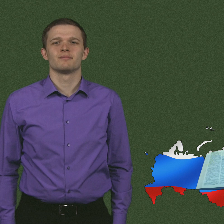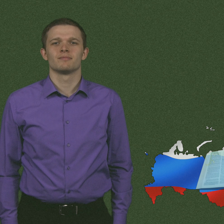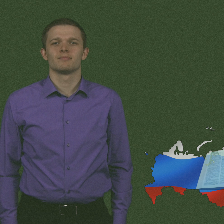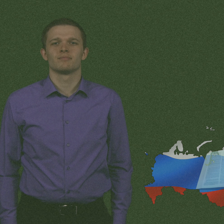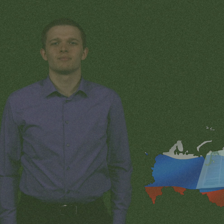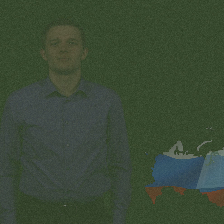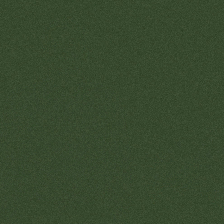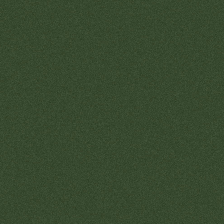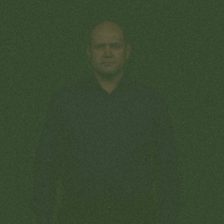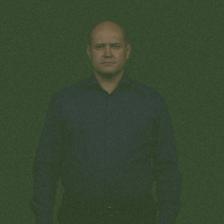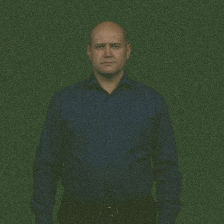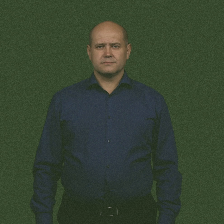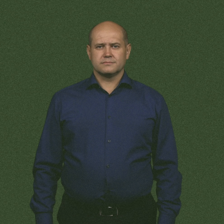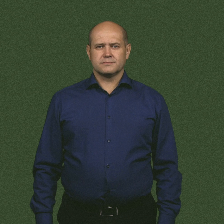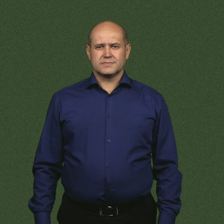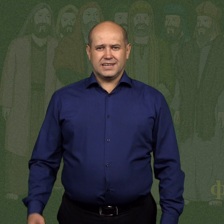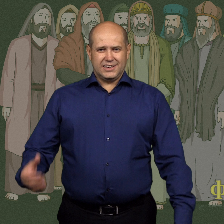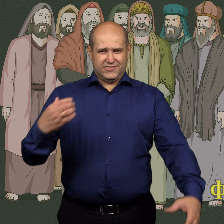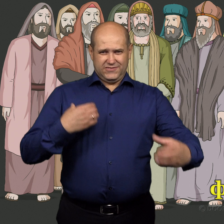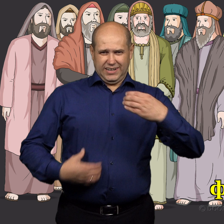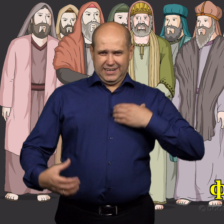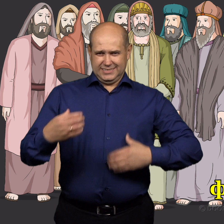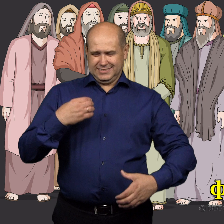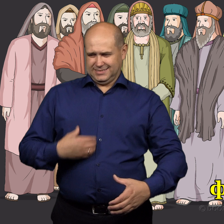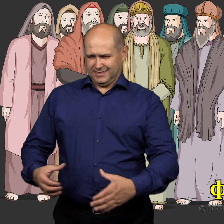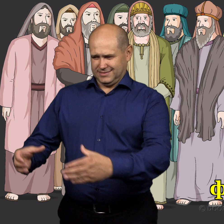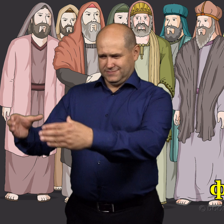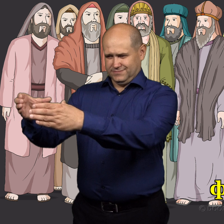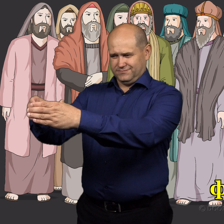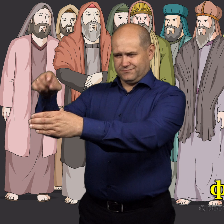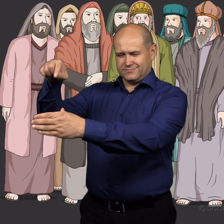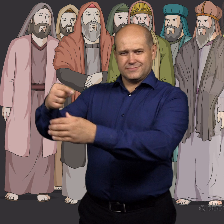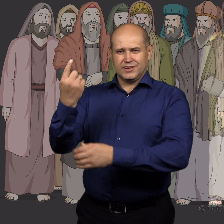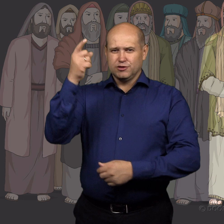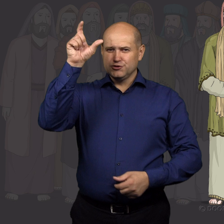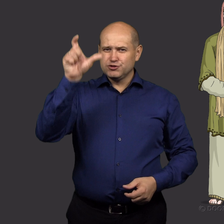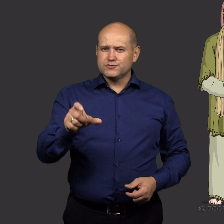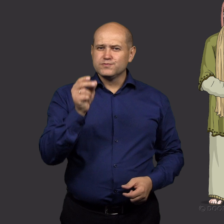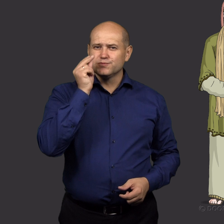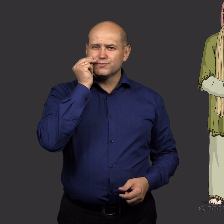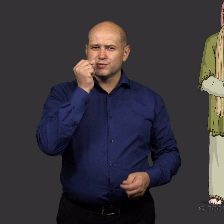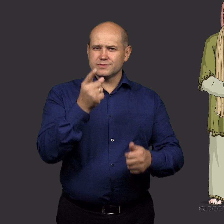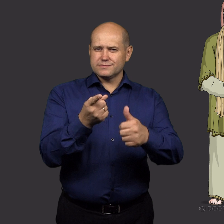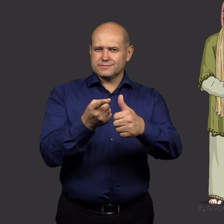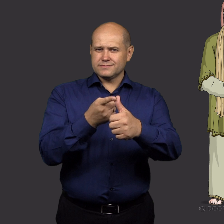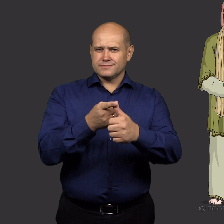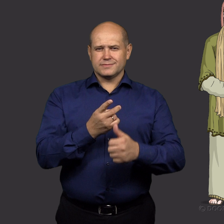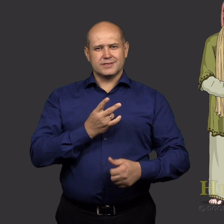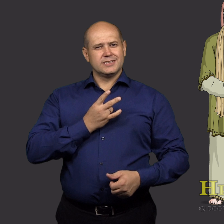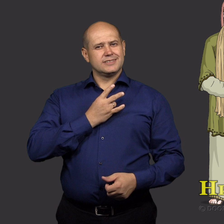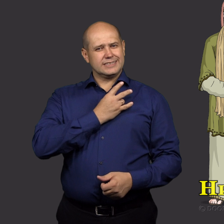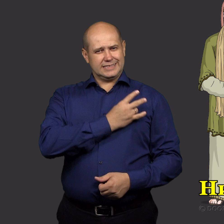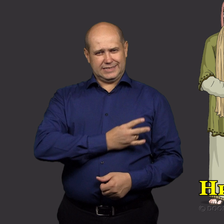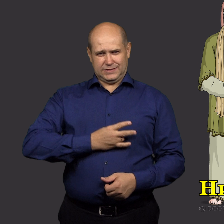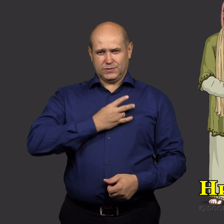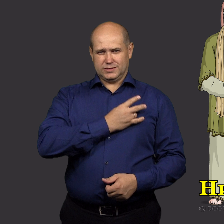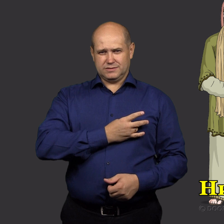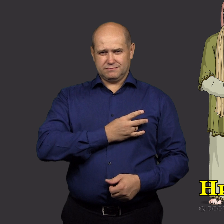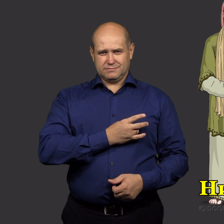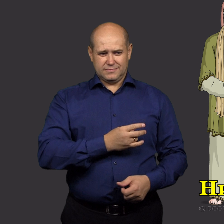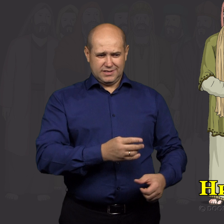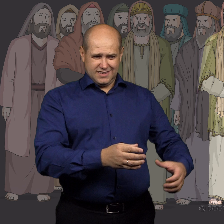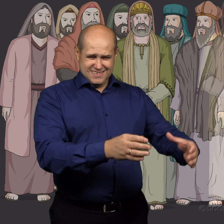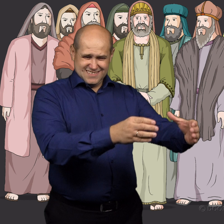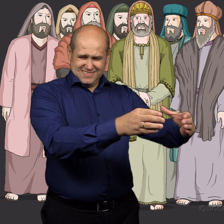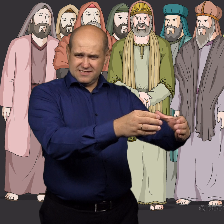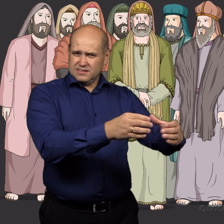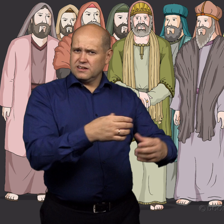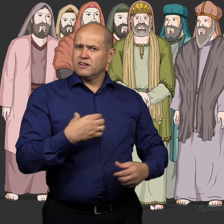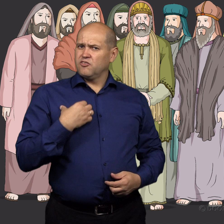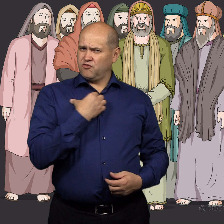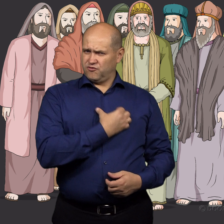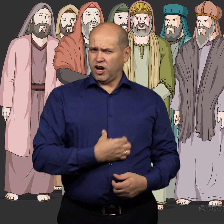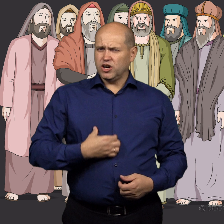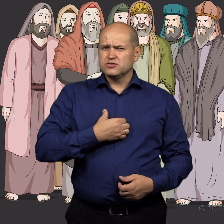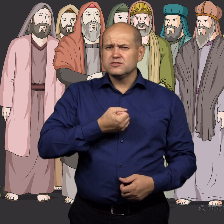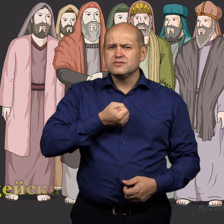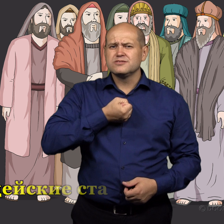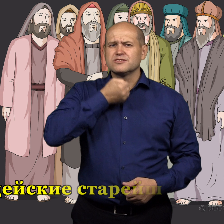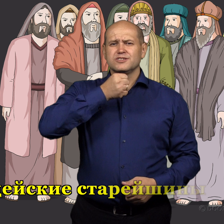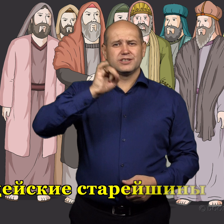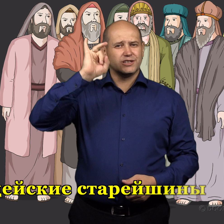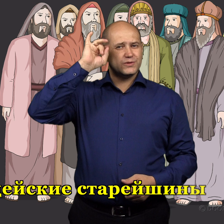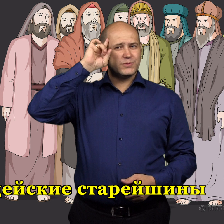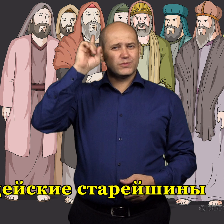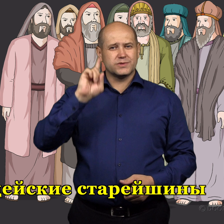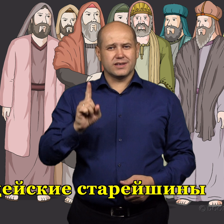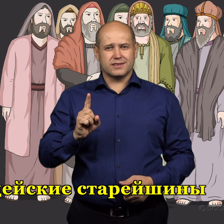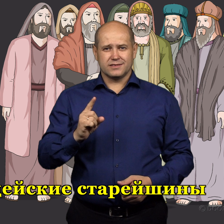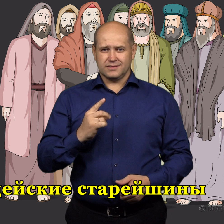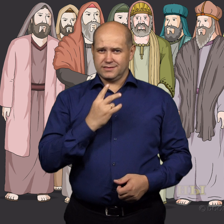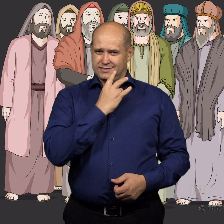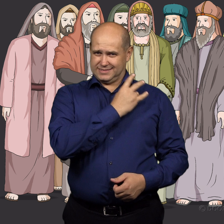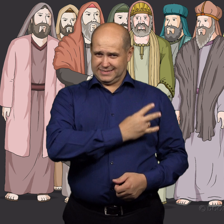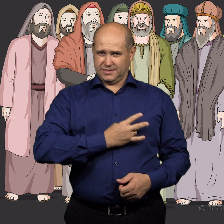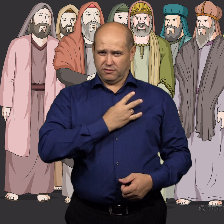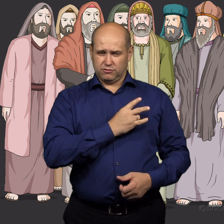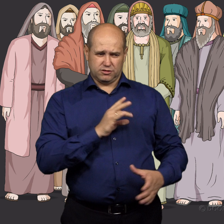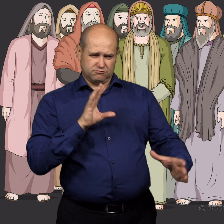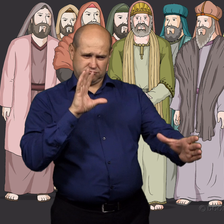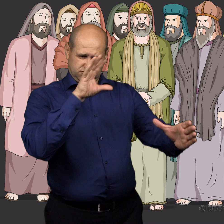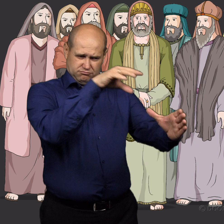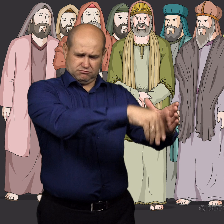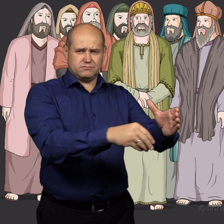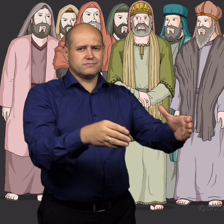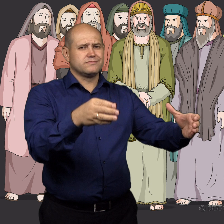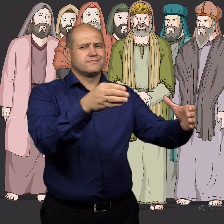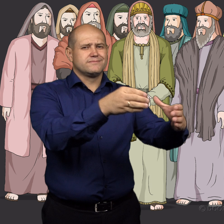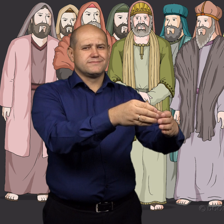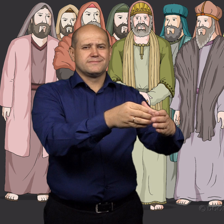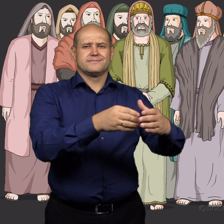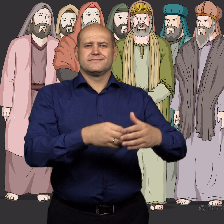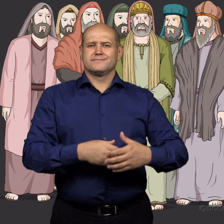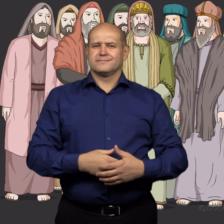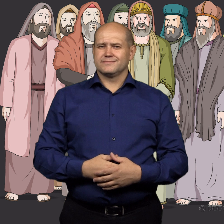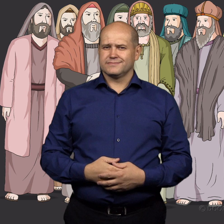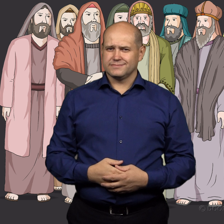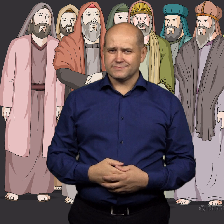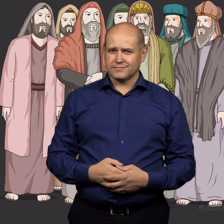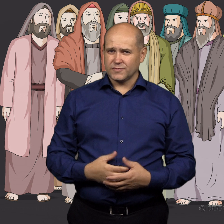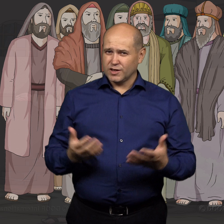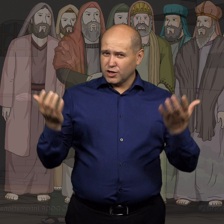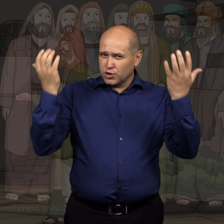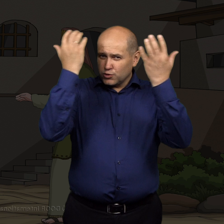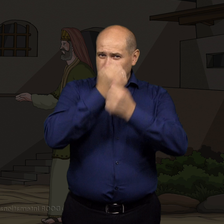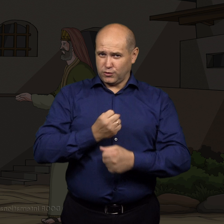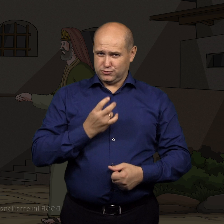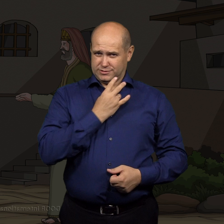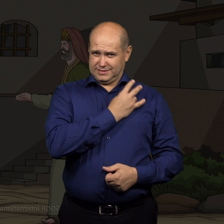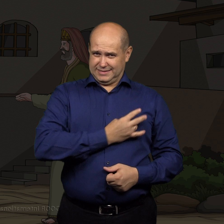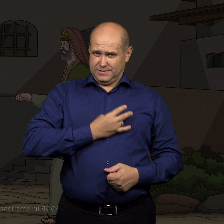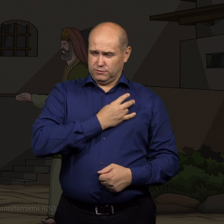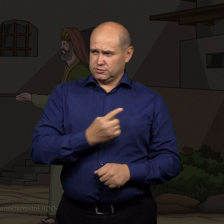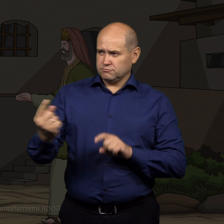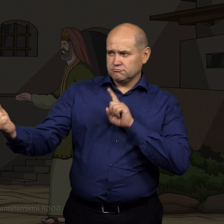Now there was a man of the Pharisees named Nicodemus, a leader of the Jews.